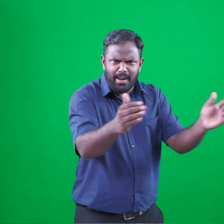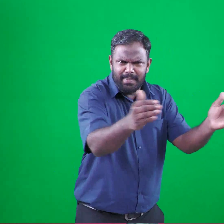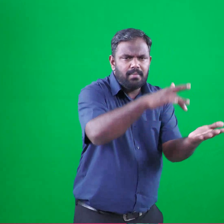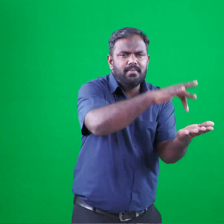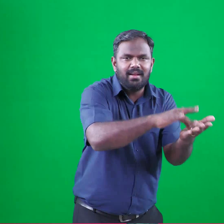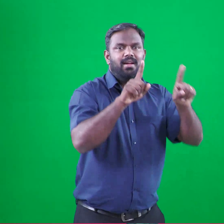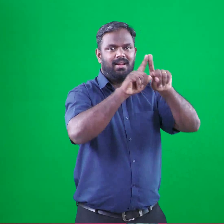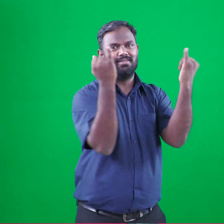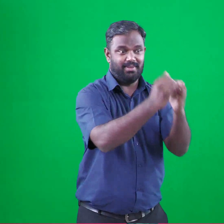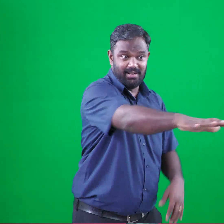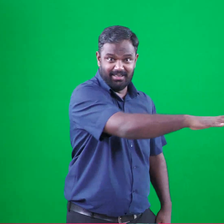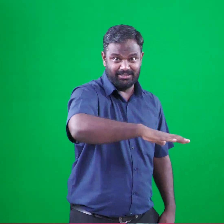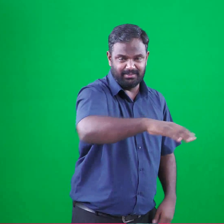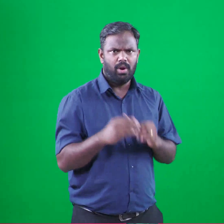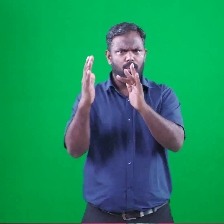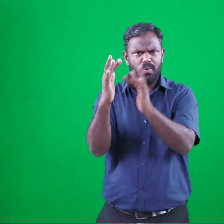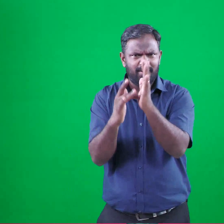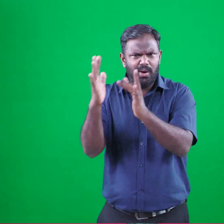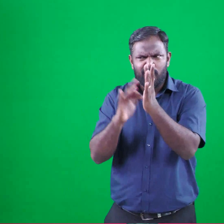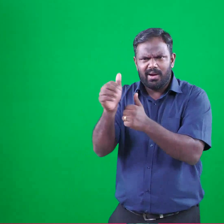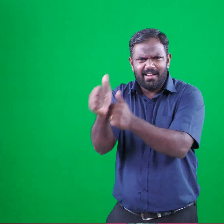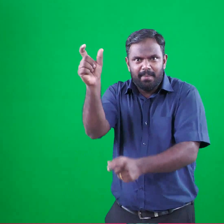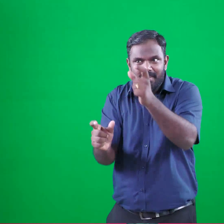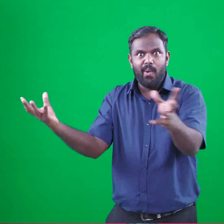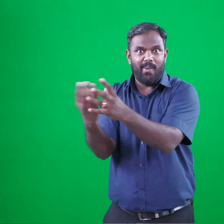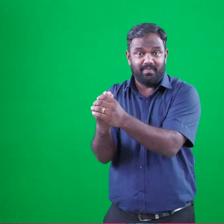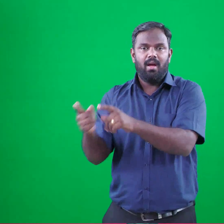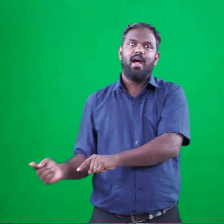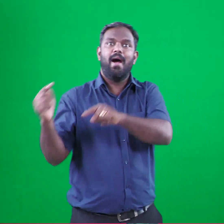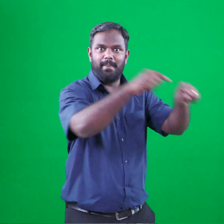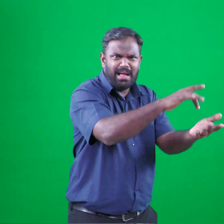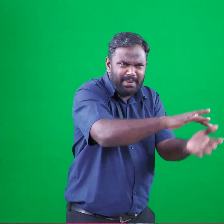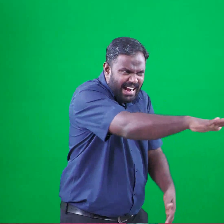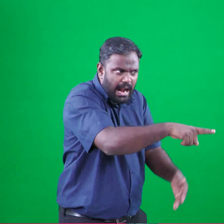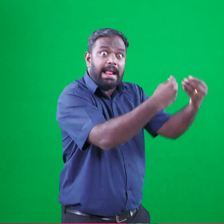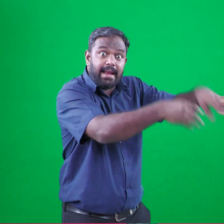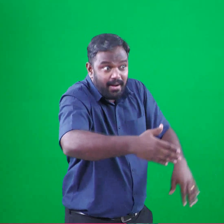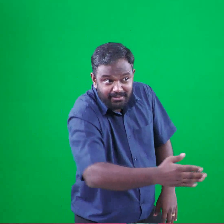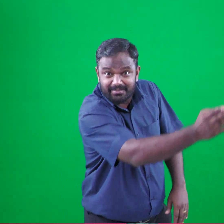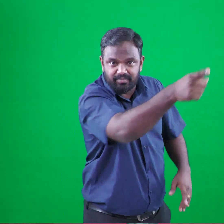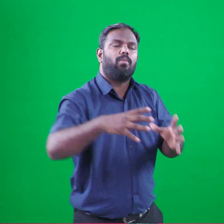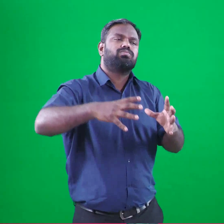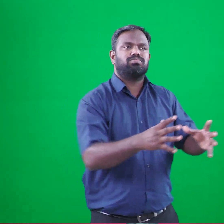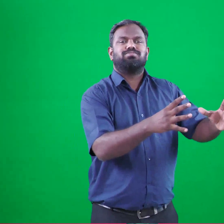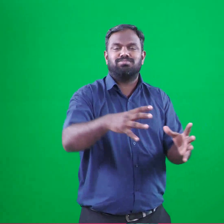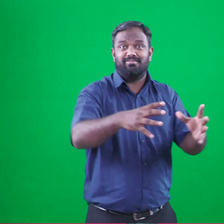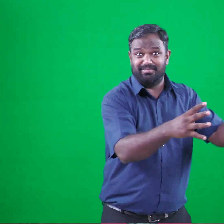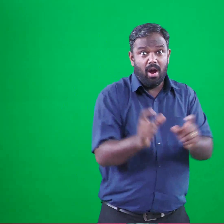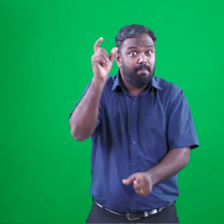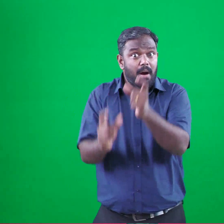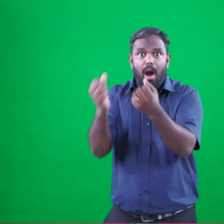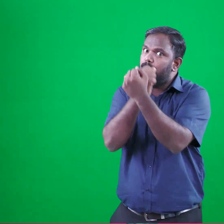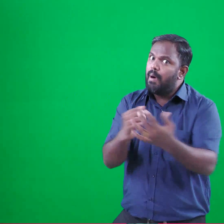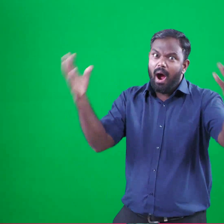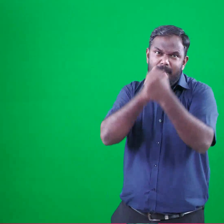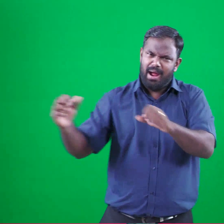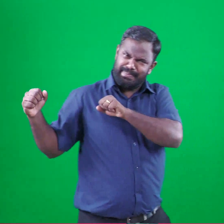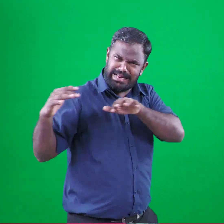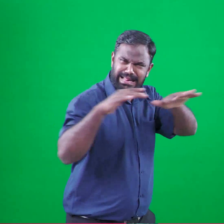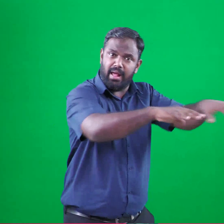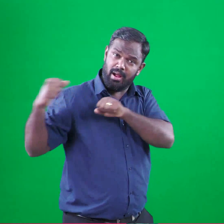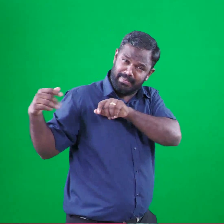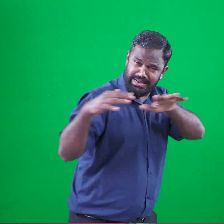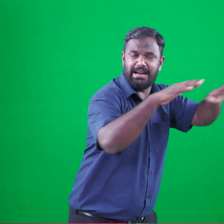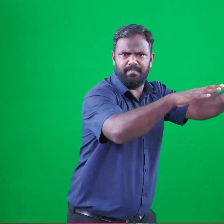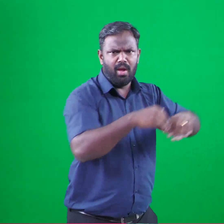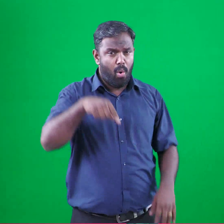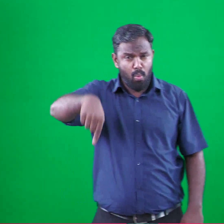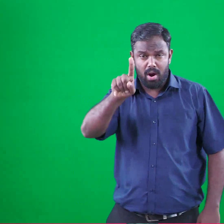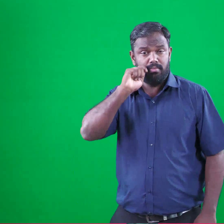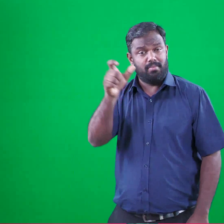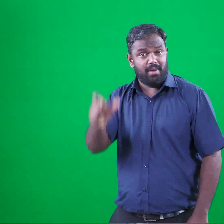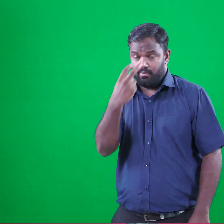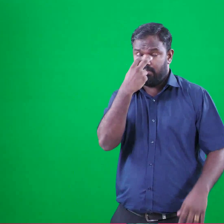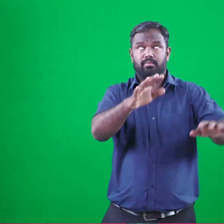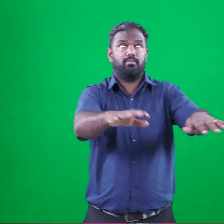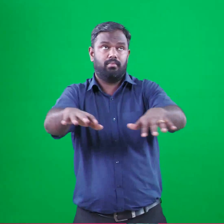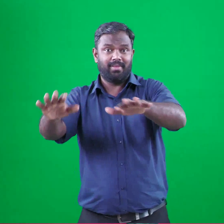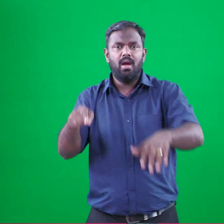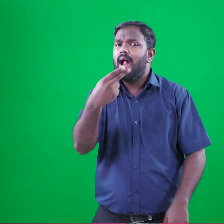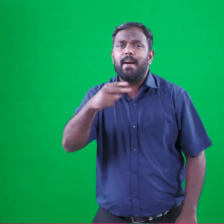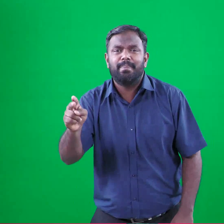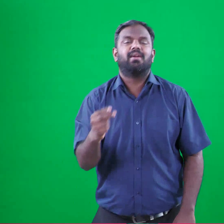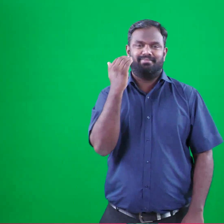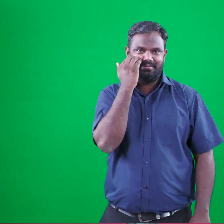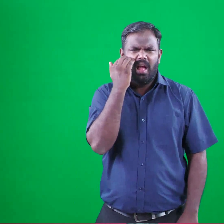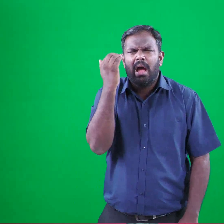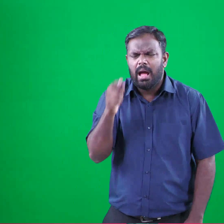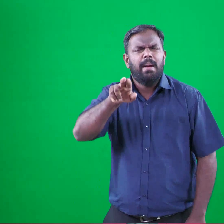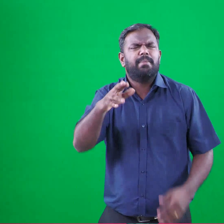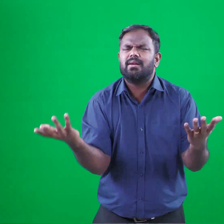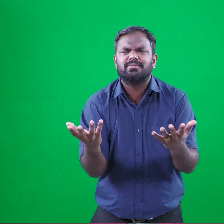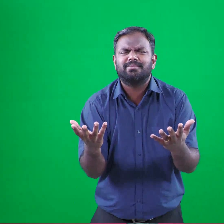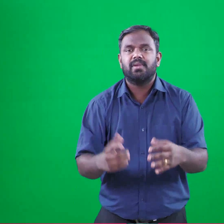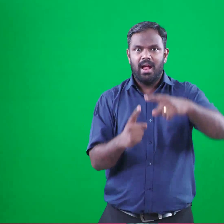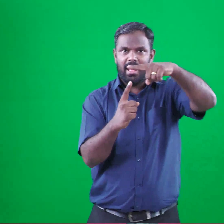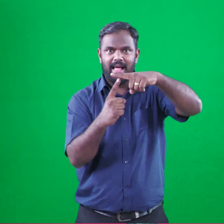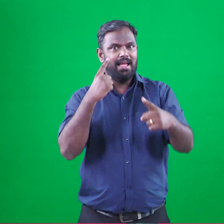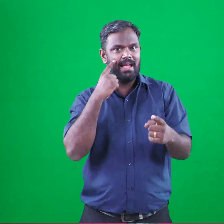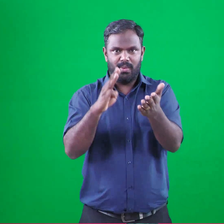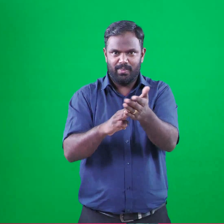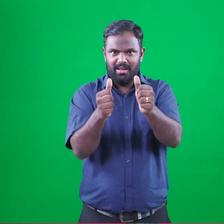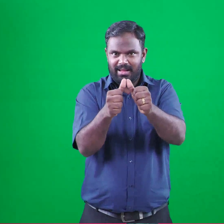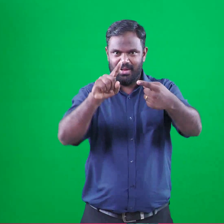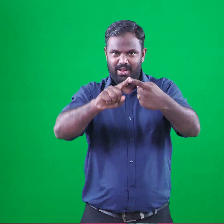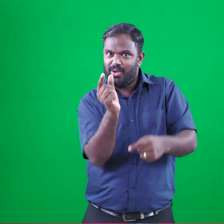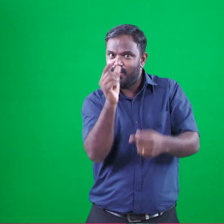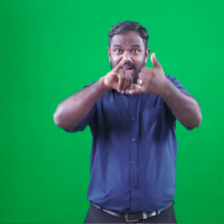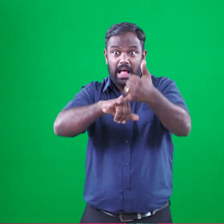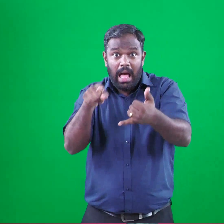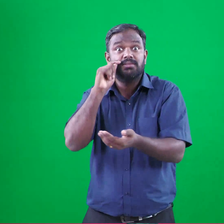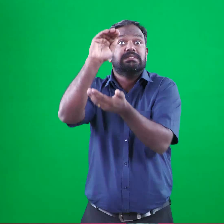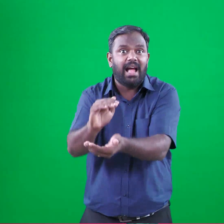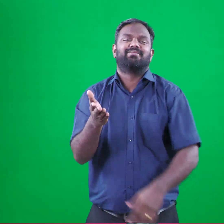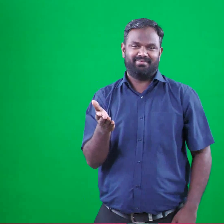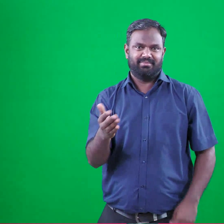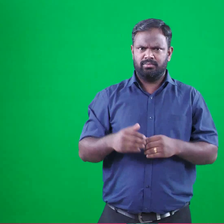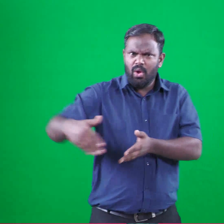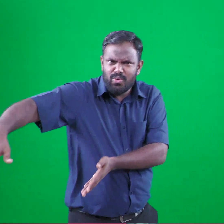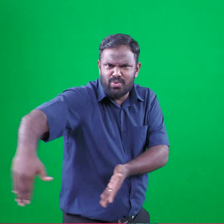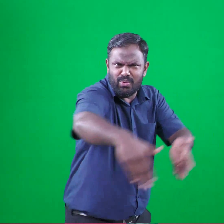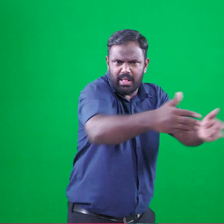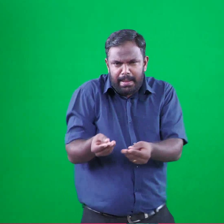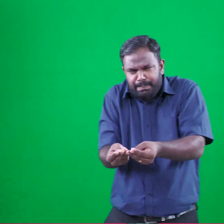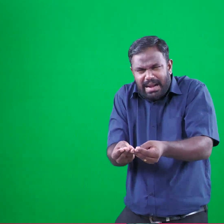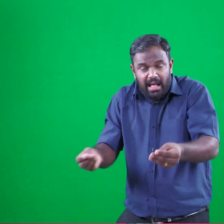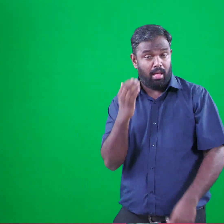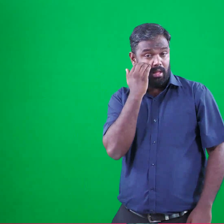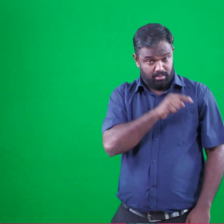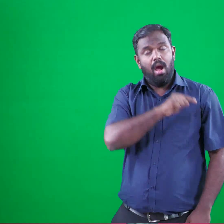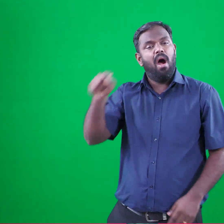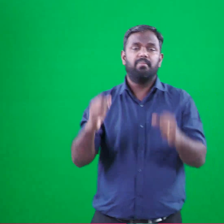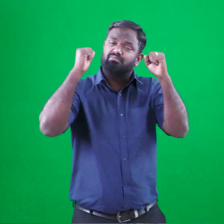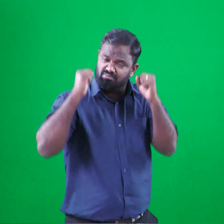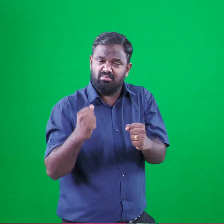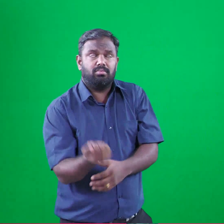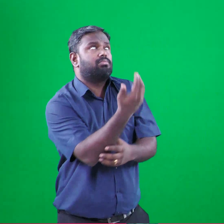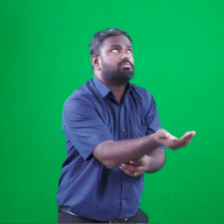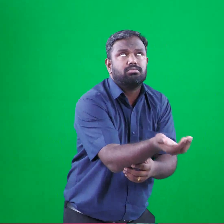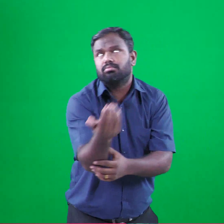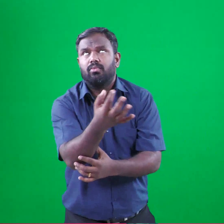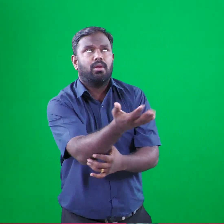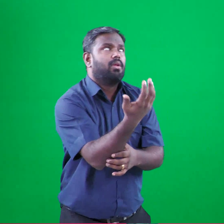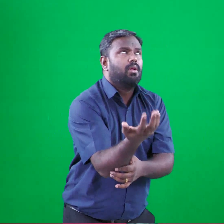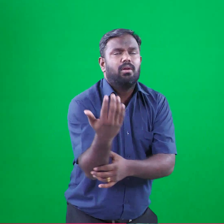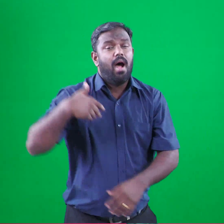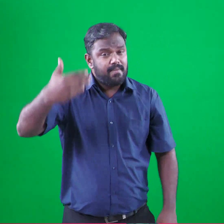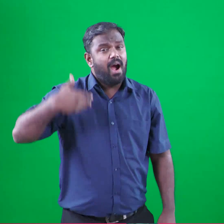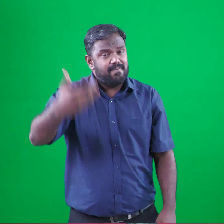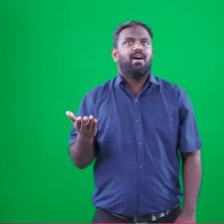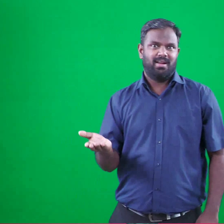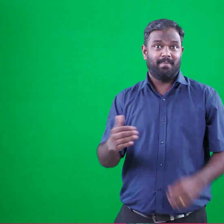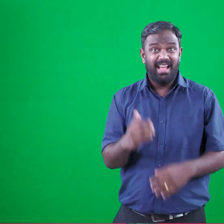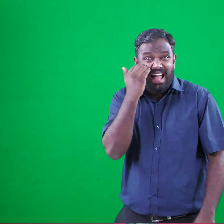And as Jesus and His disciples were leaving Jericho with a large crowd, a blind beggar named Bartimaeus, the son of Timaeus, was sitting beside the road.